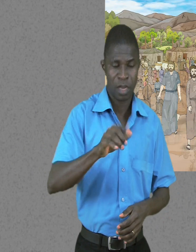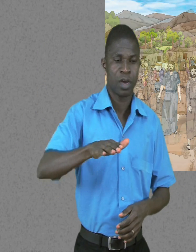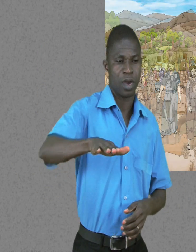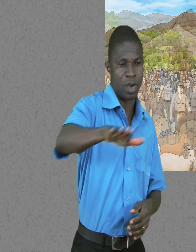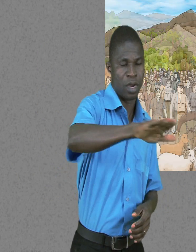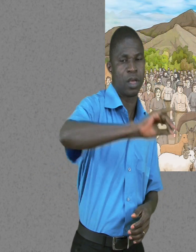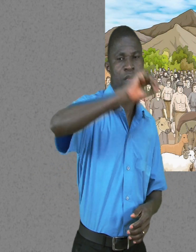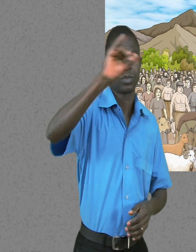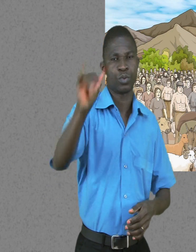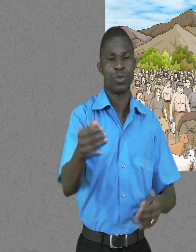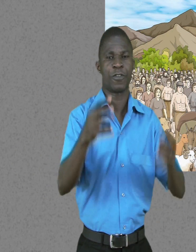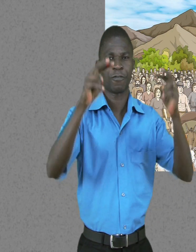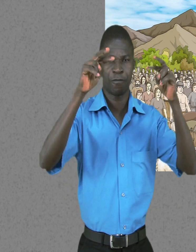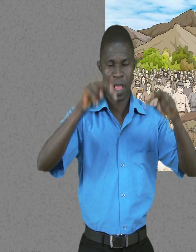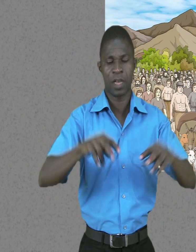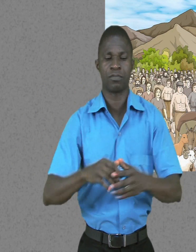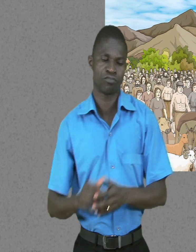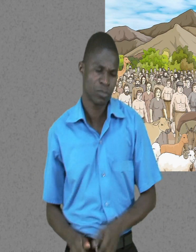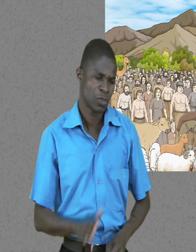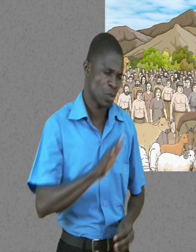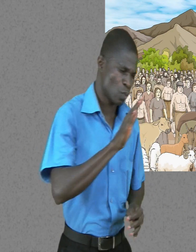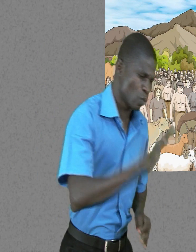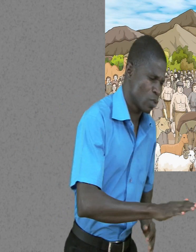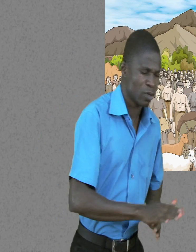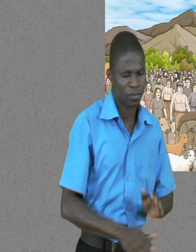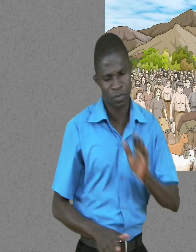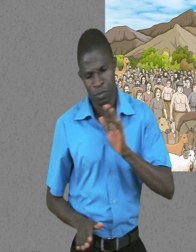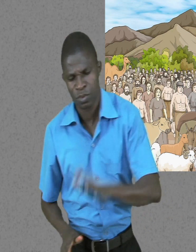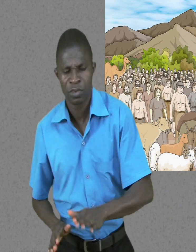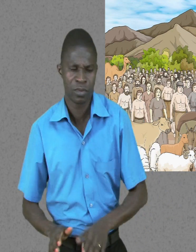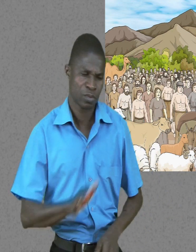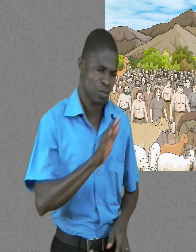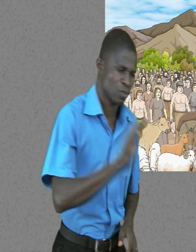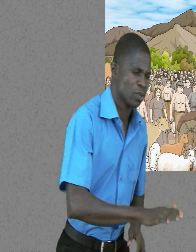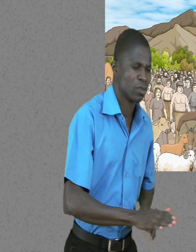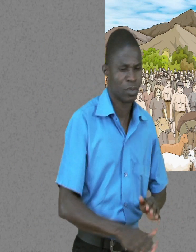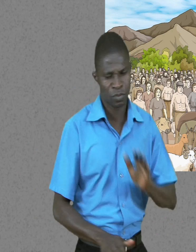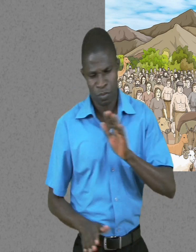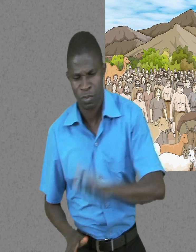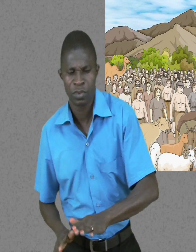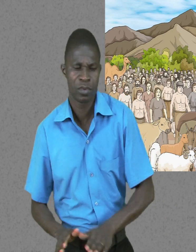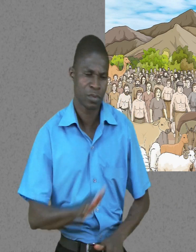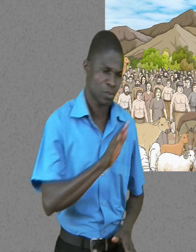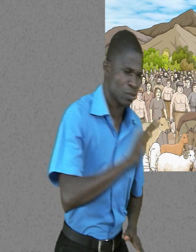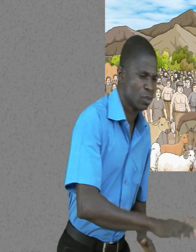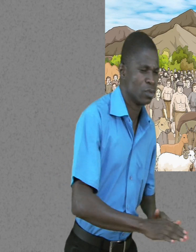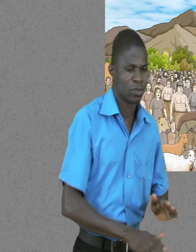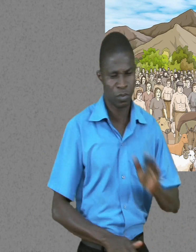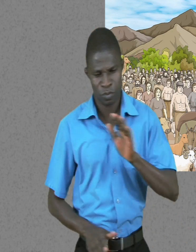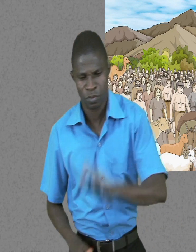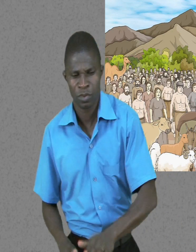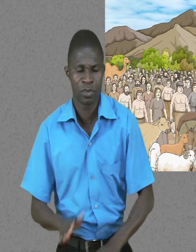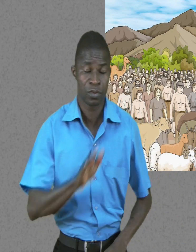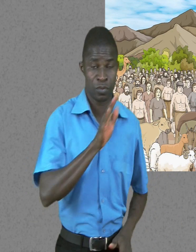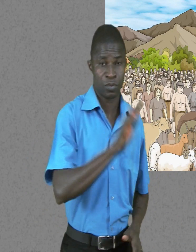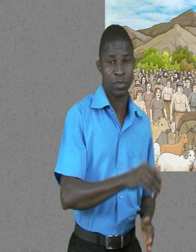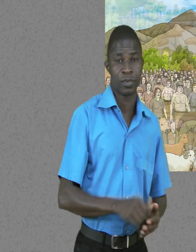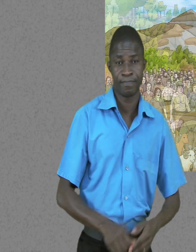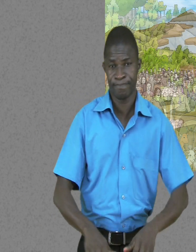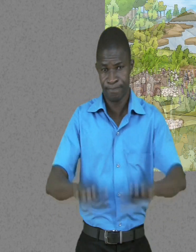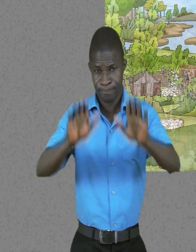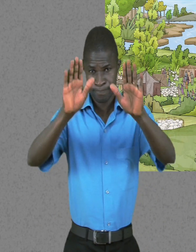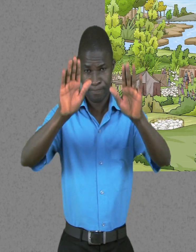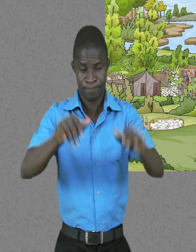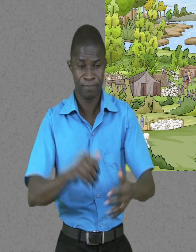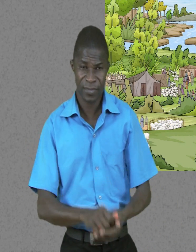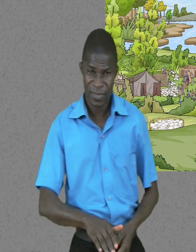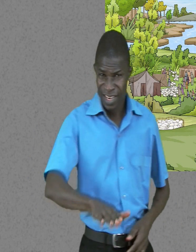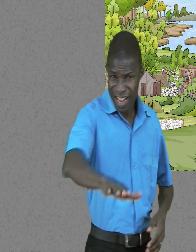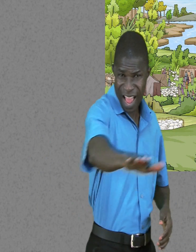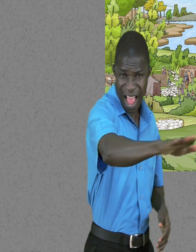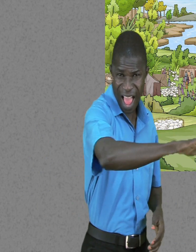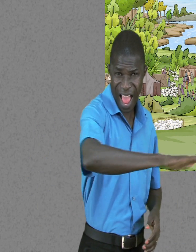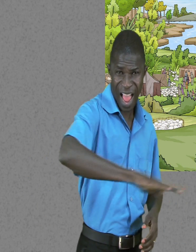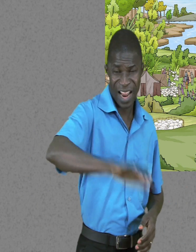And Abram and Lot parted company.